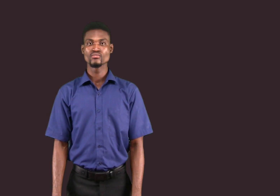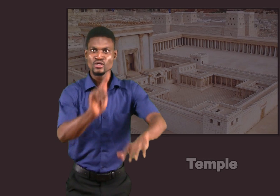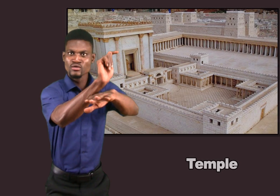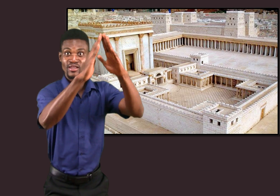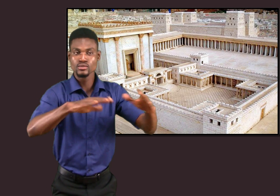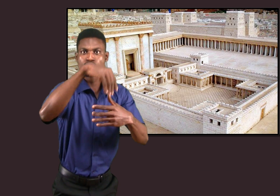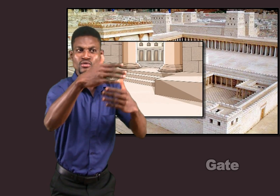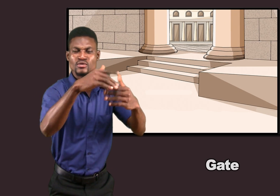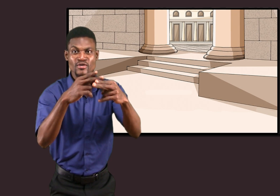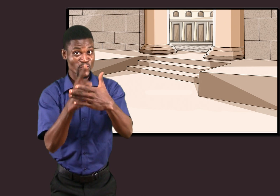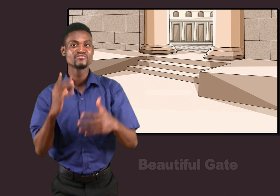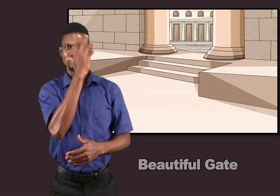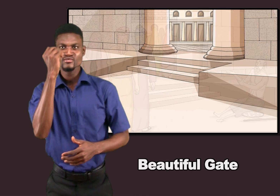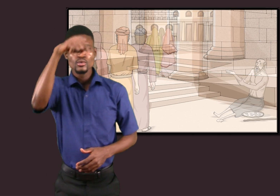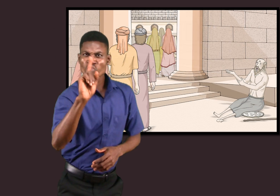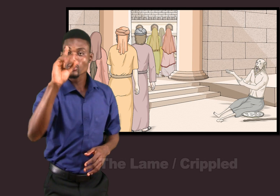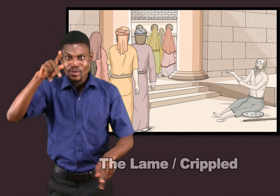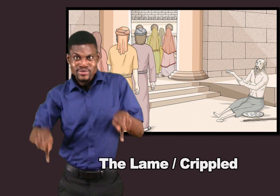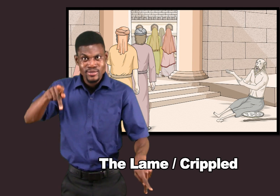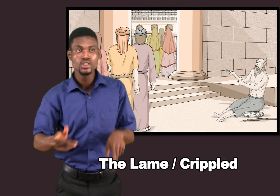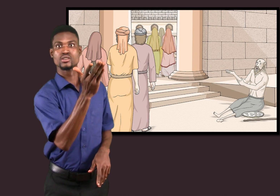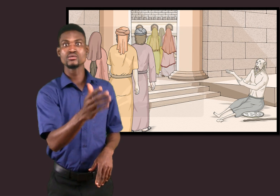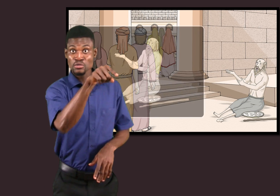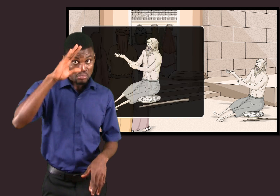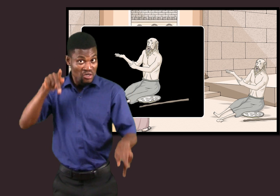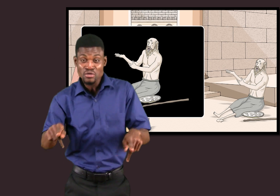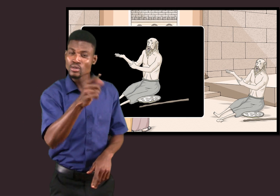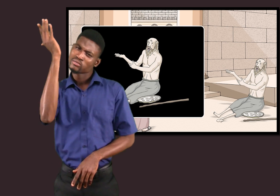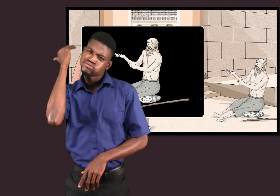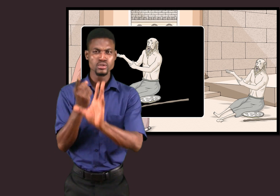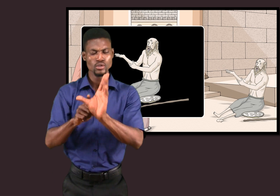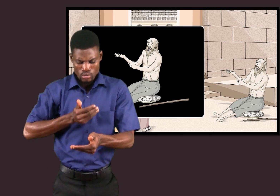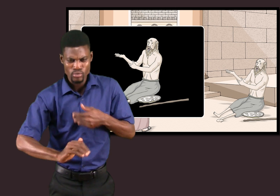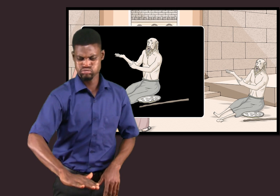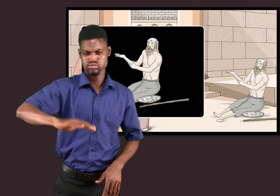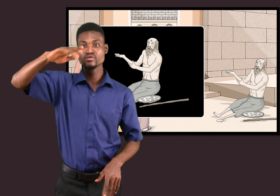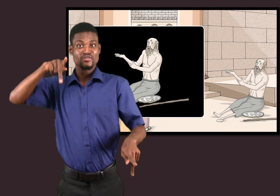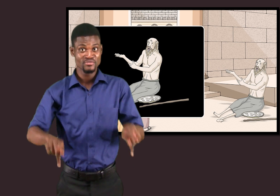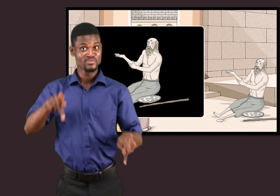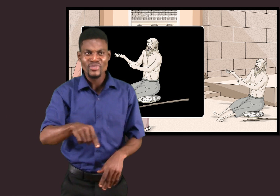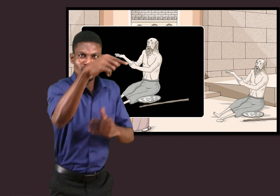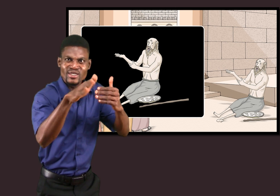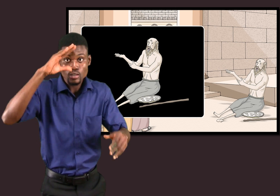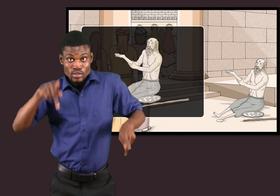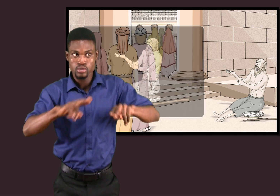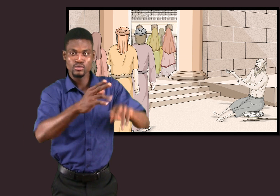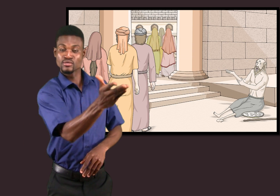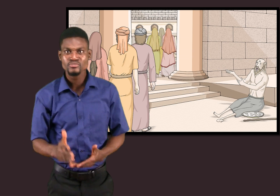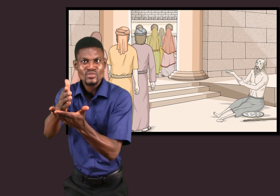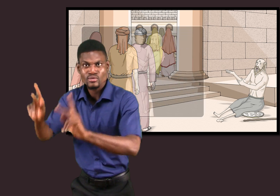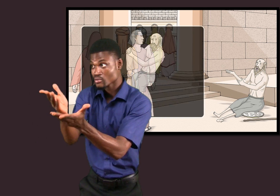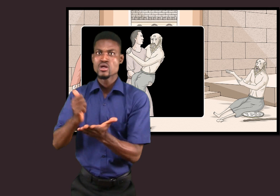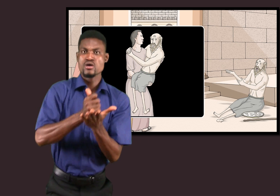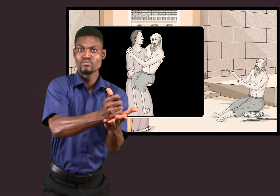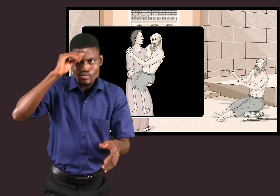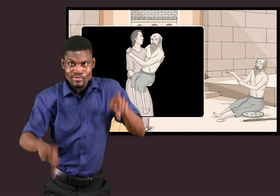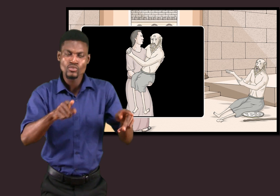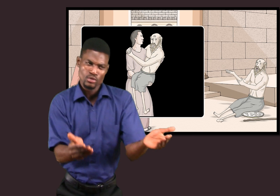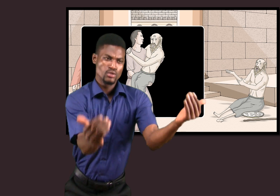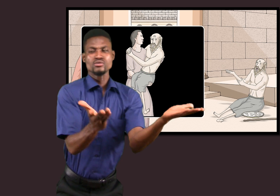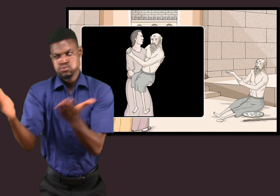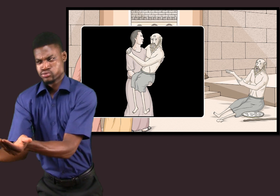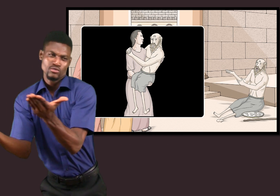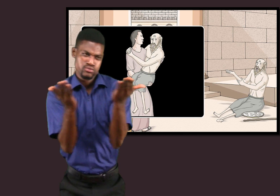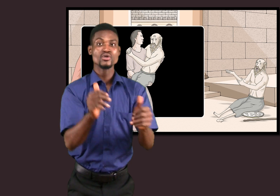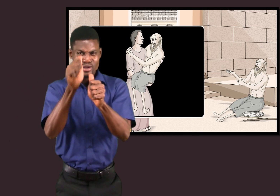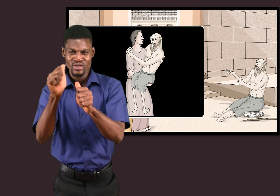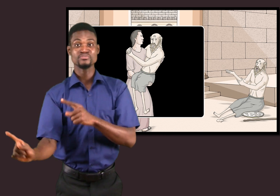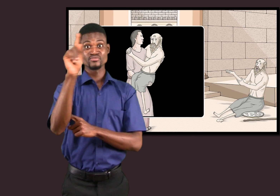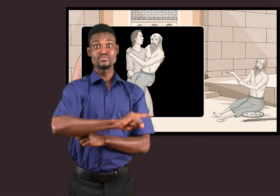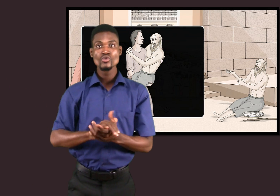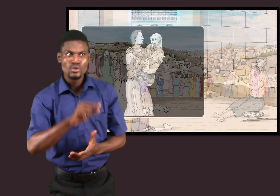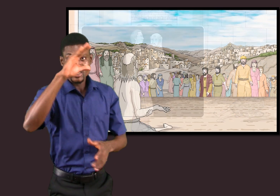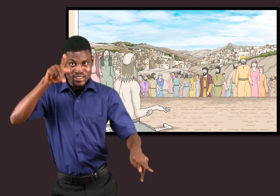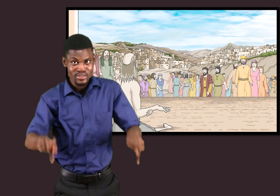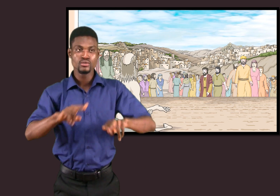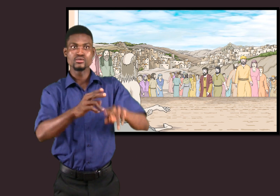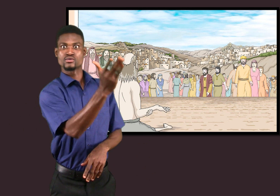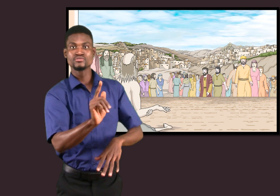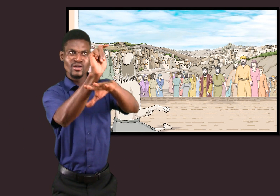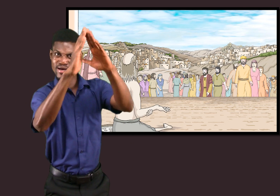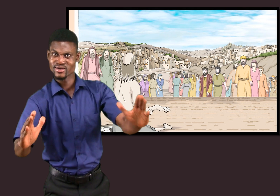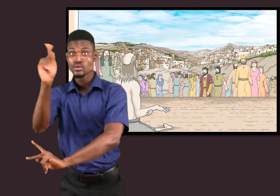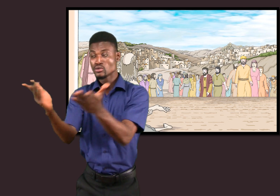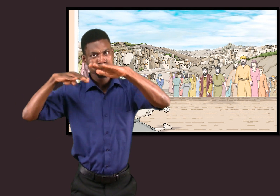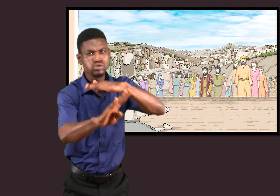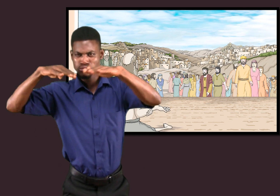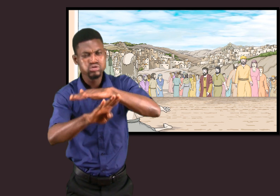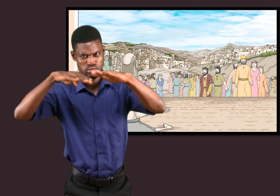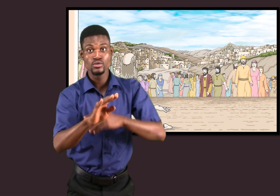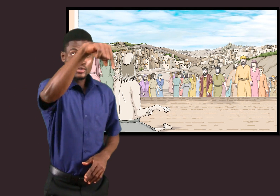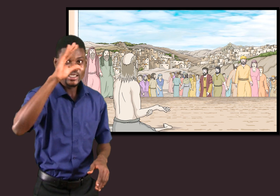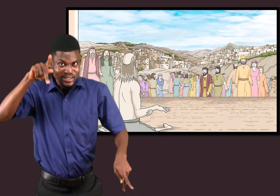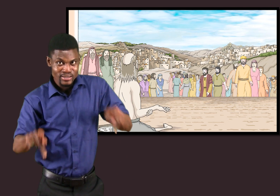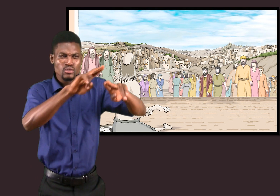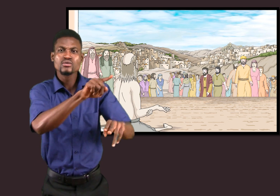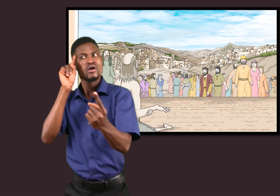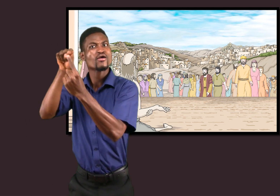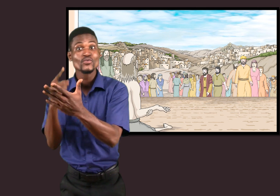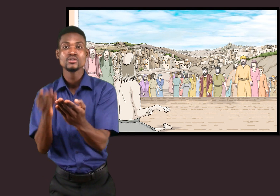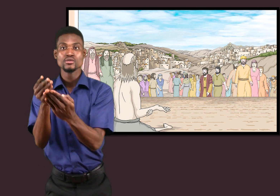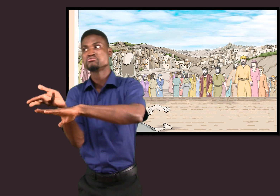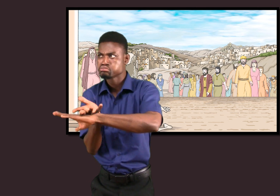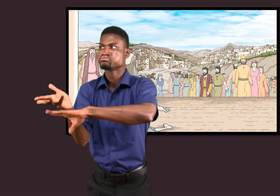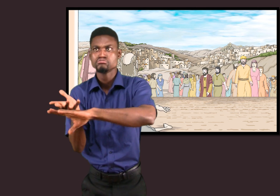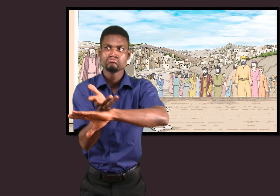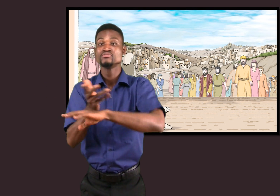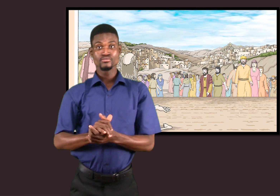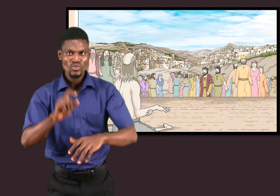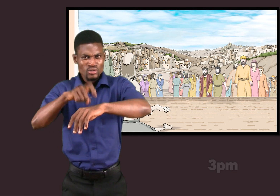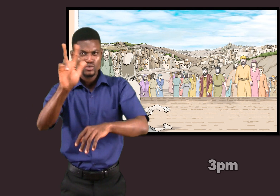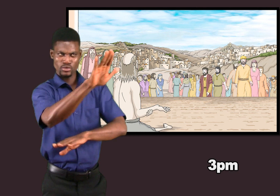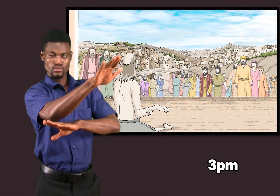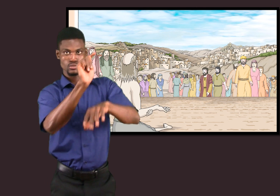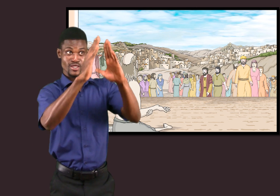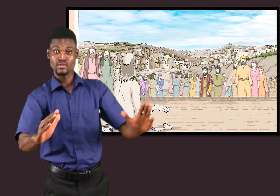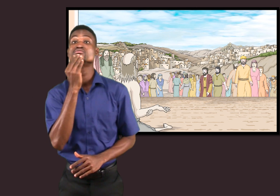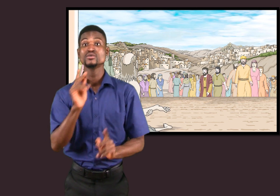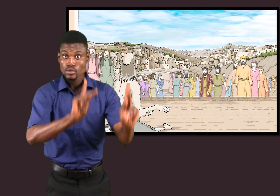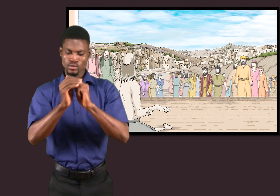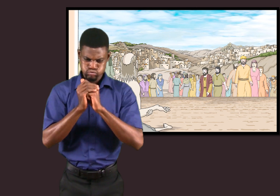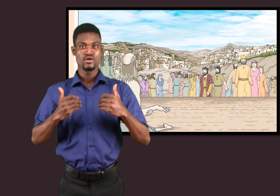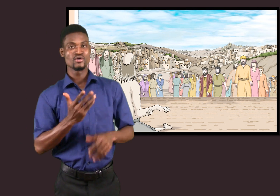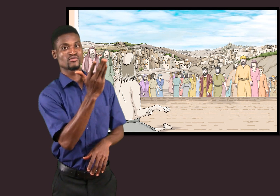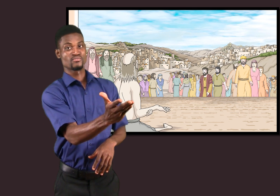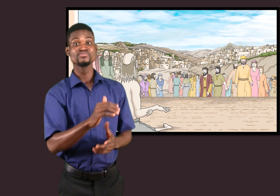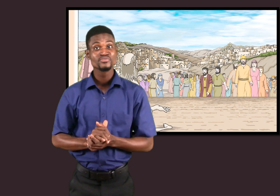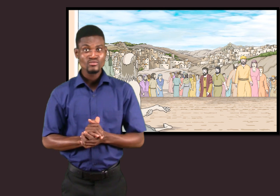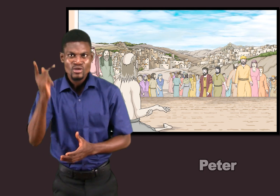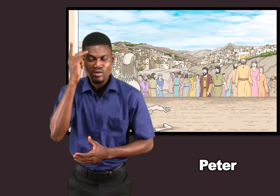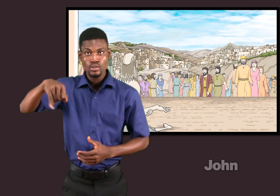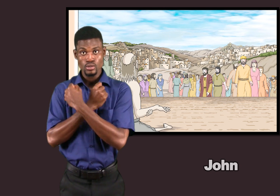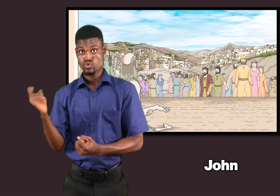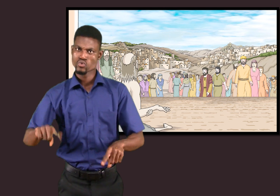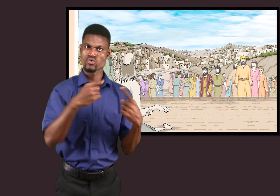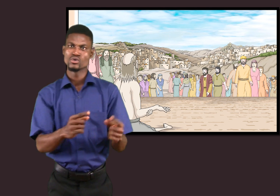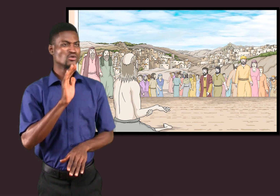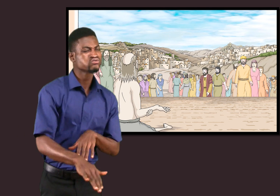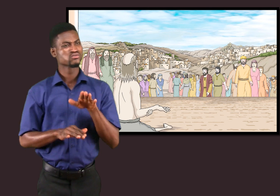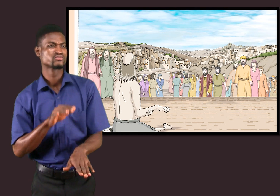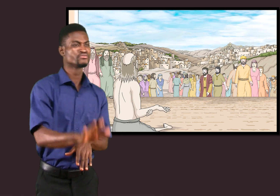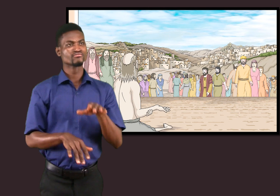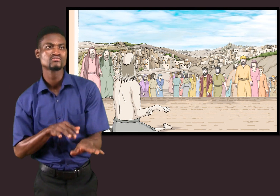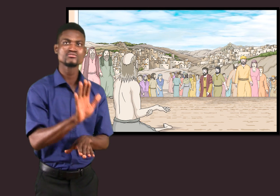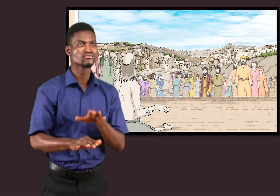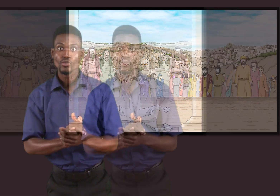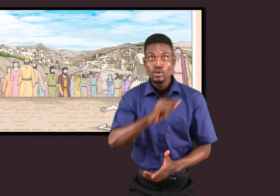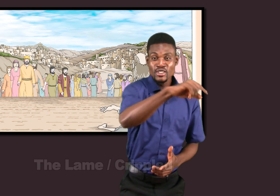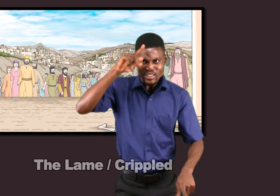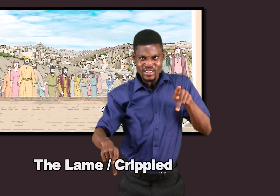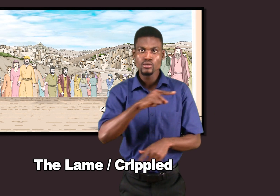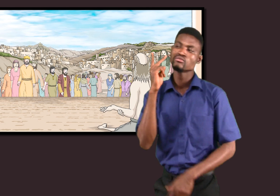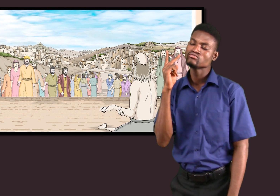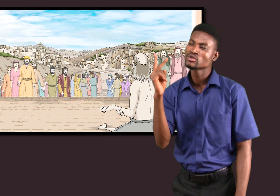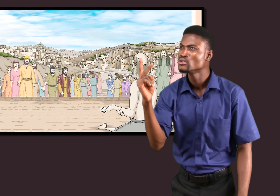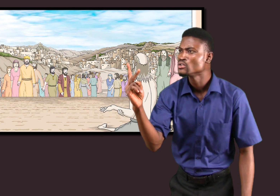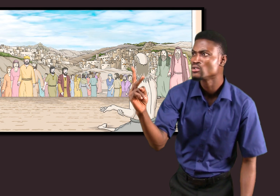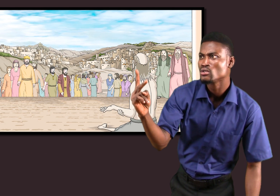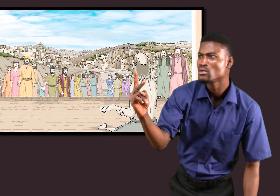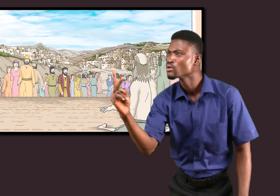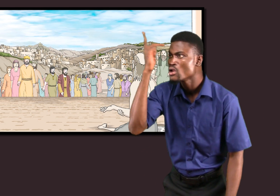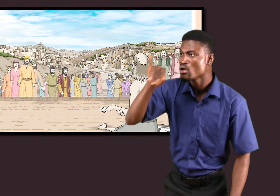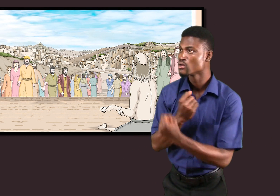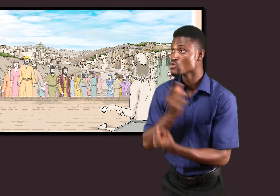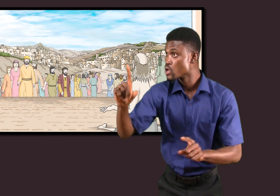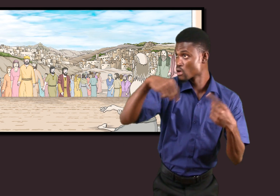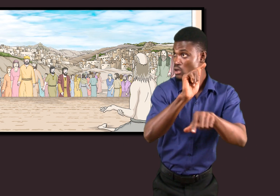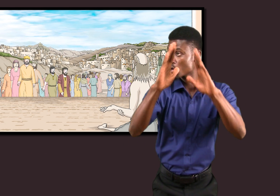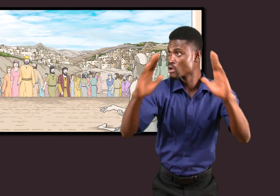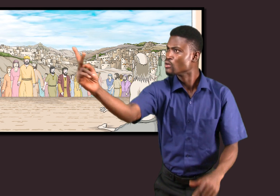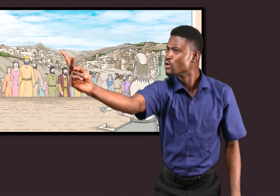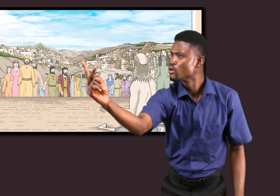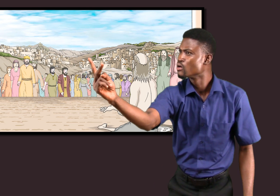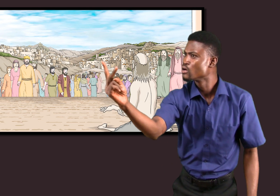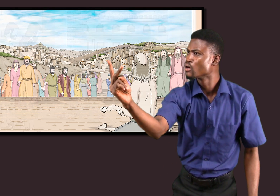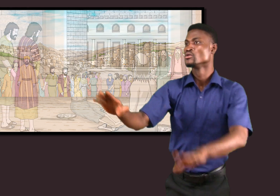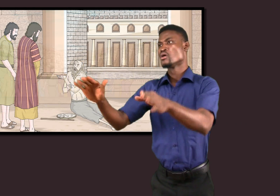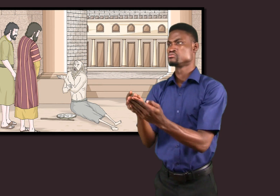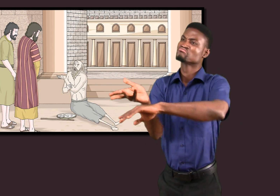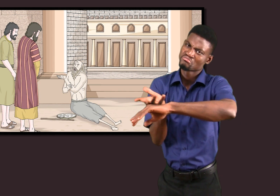And a man who was lame from birth was being carried to the temple gate called Beautiful, where he was put every day to beg from those entering the temple courts.